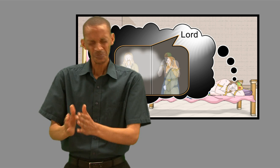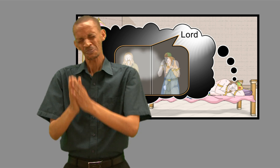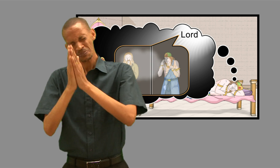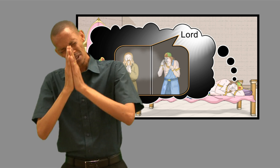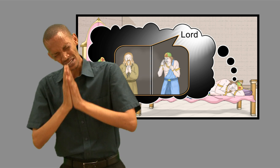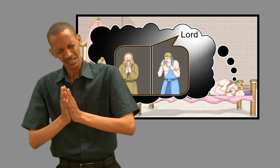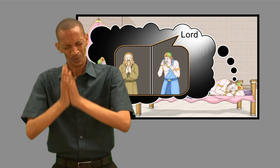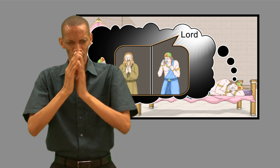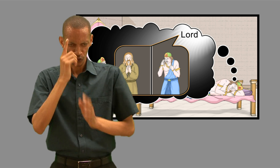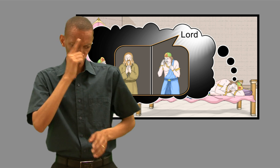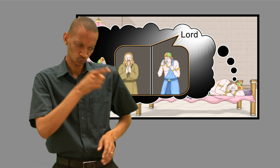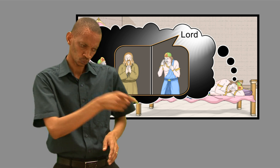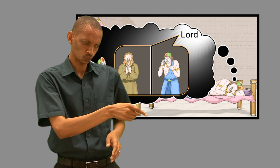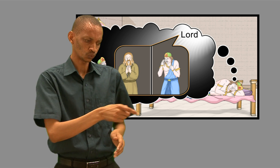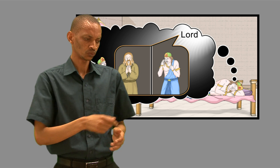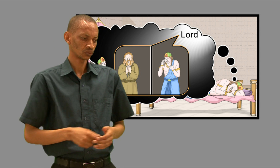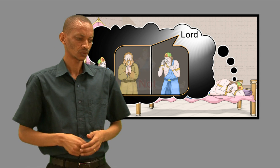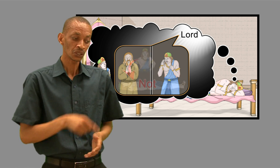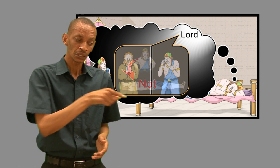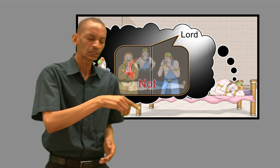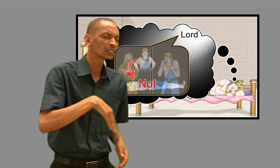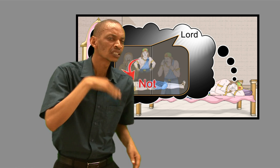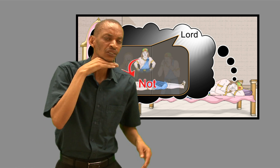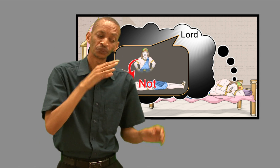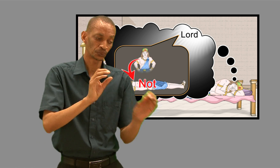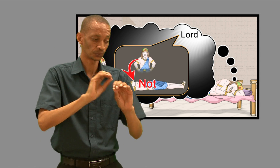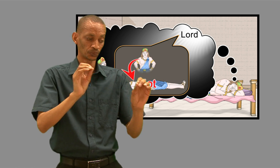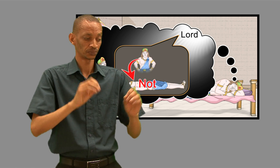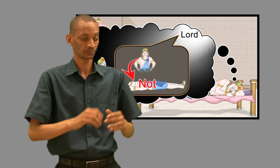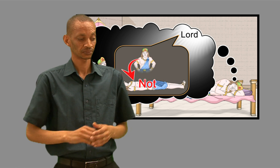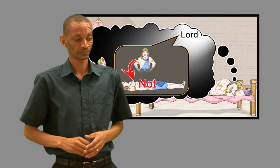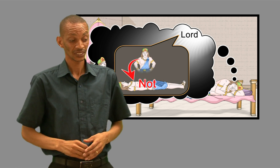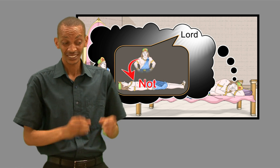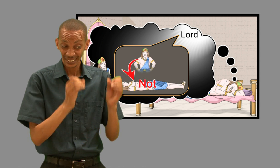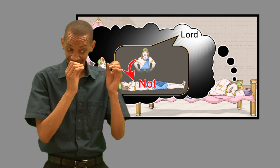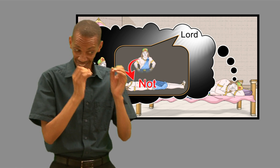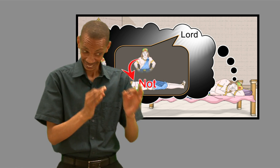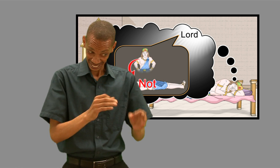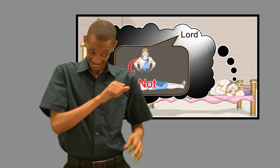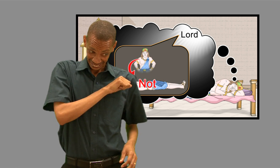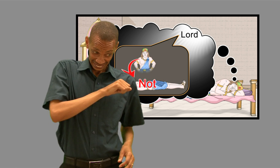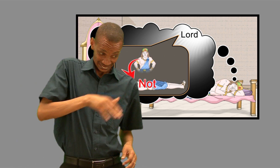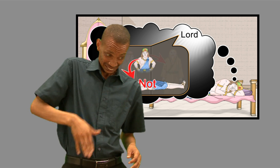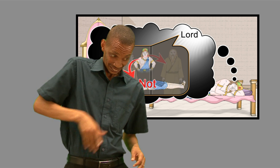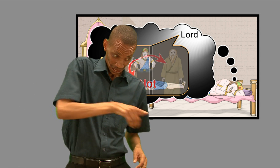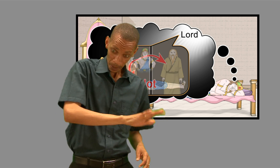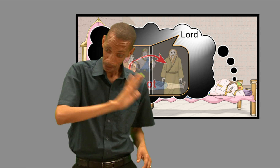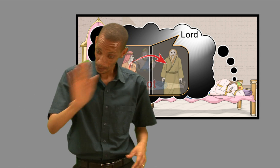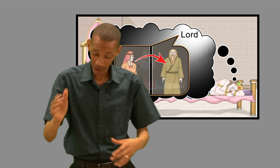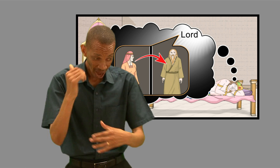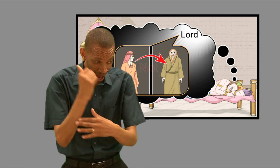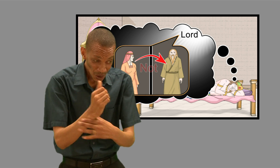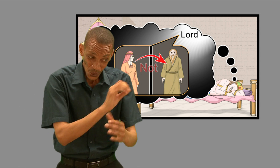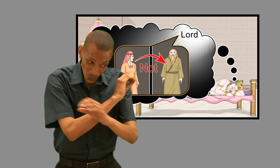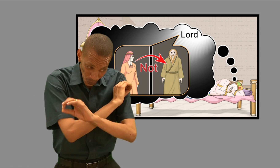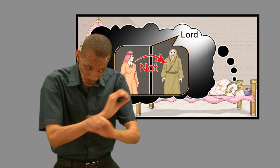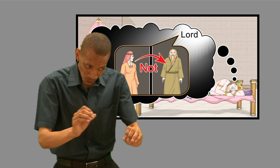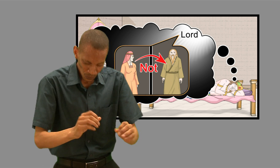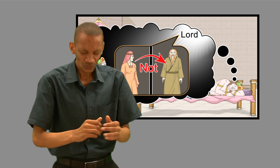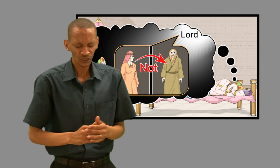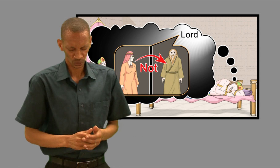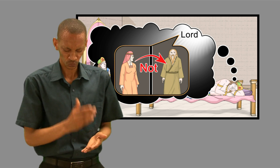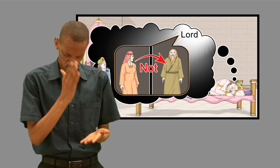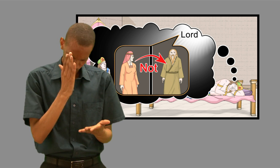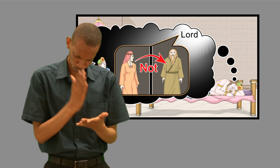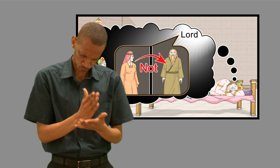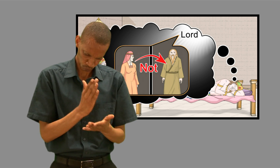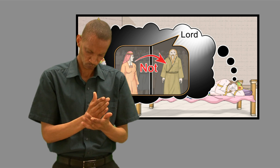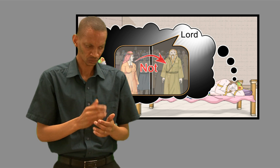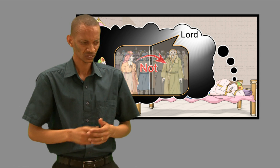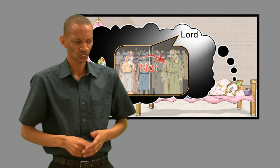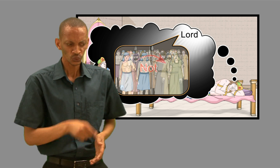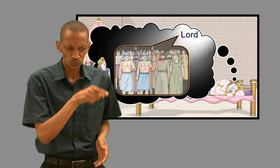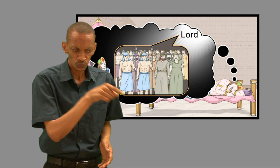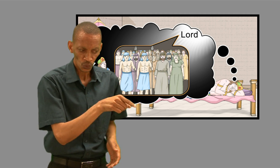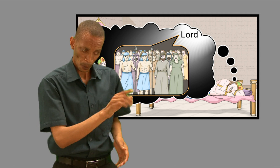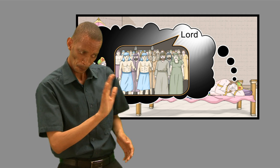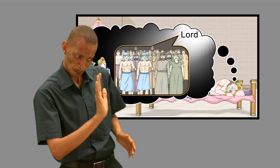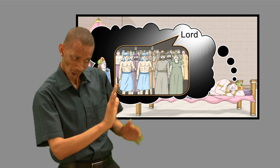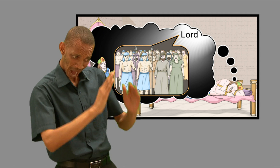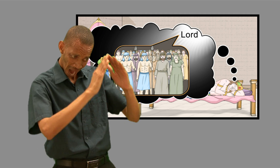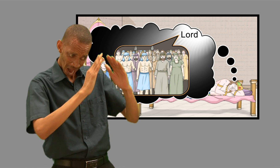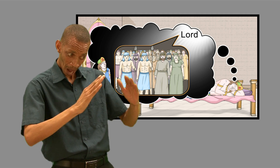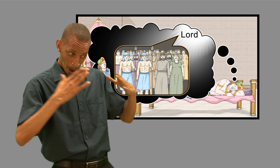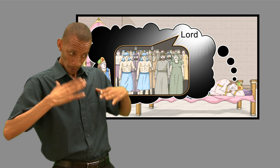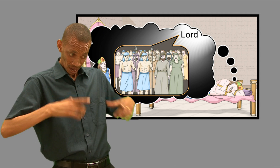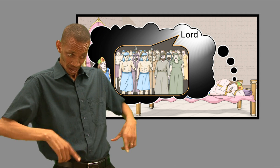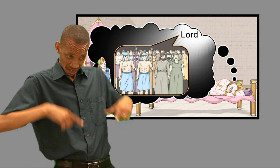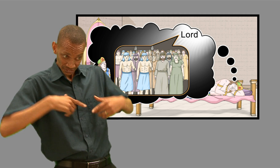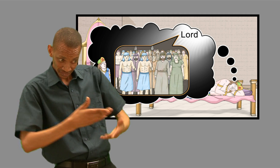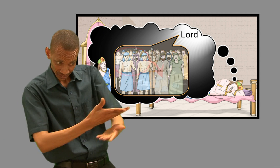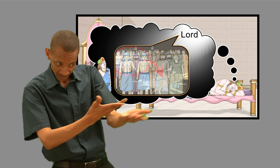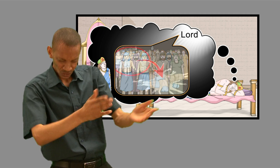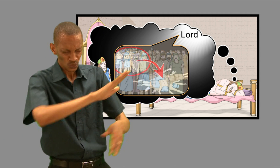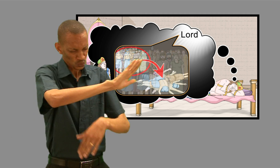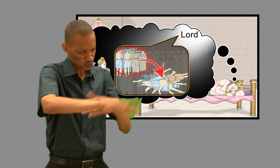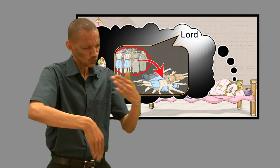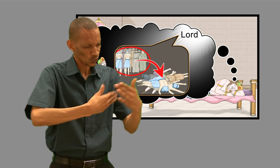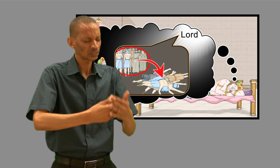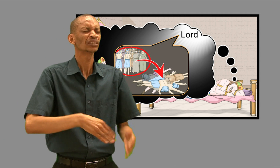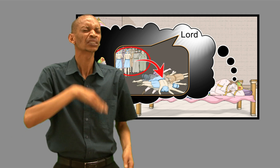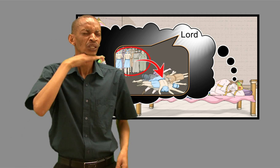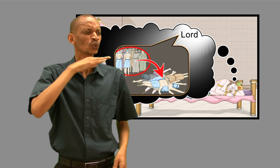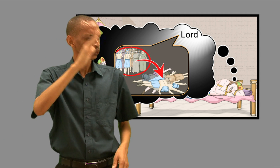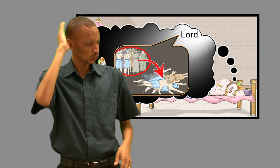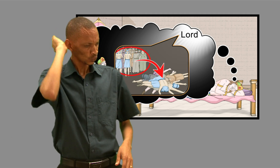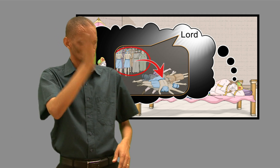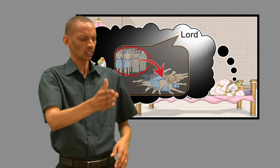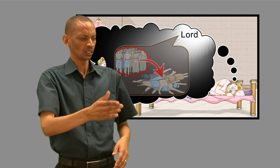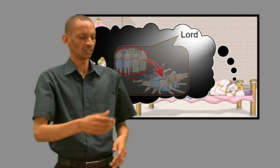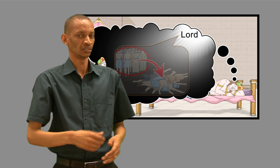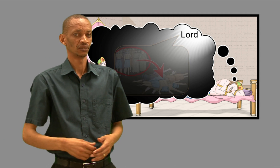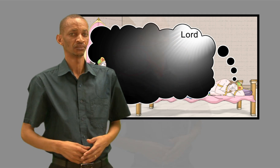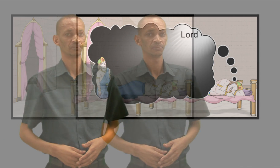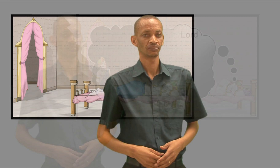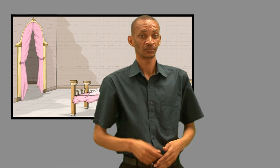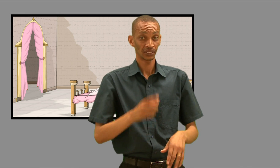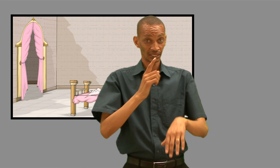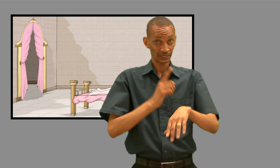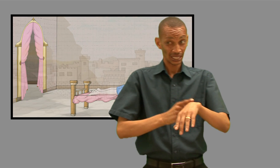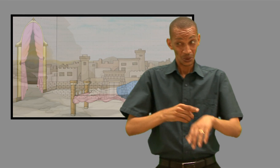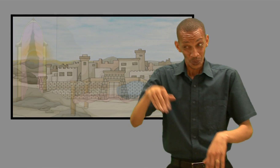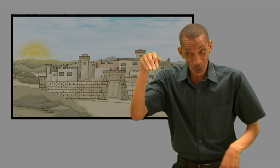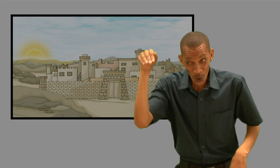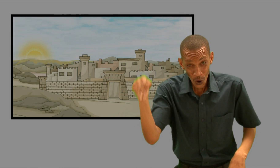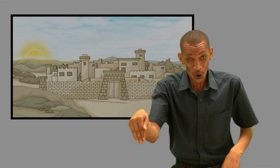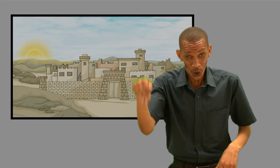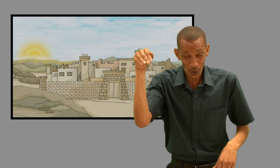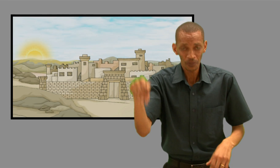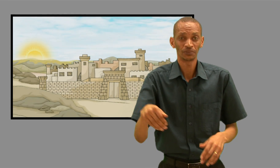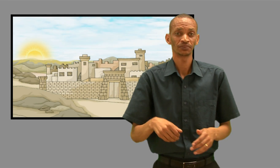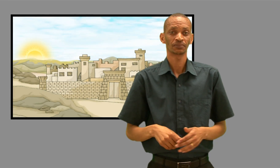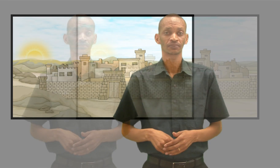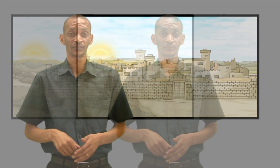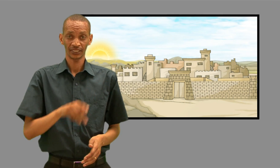But if you do not restore her, be aware that you will surely die—you and all who belong to you.”